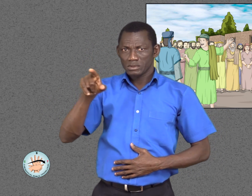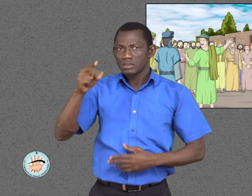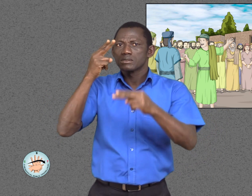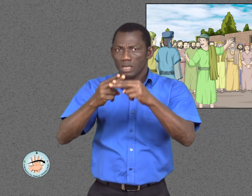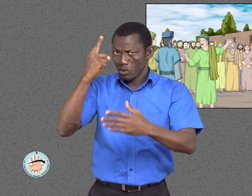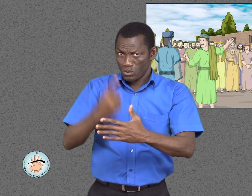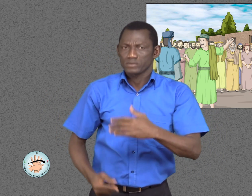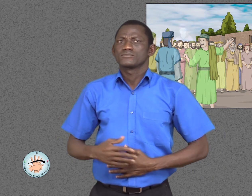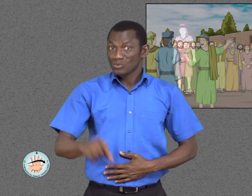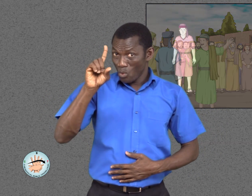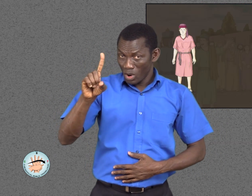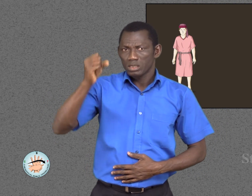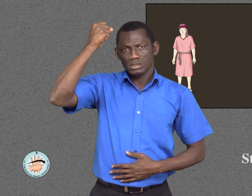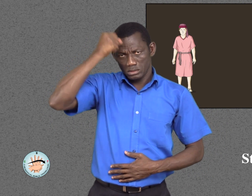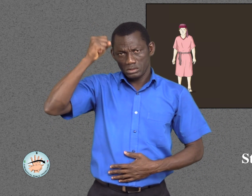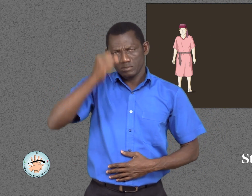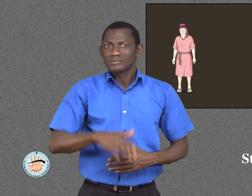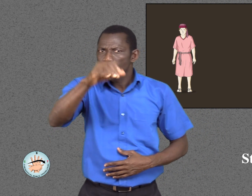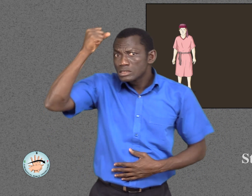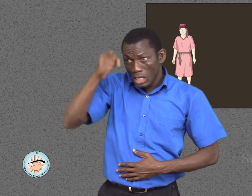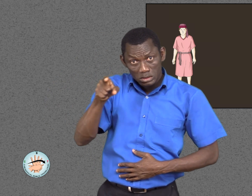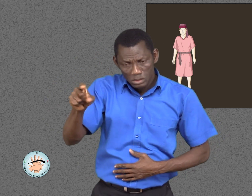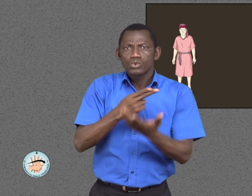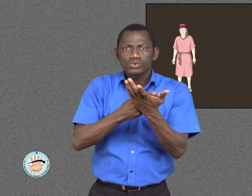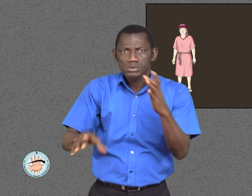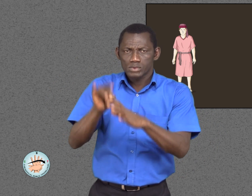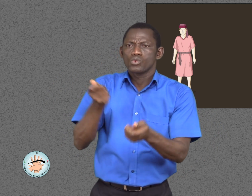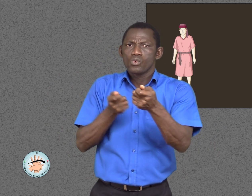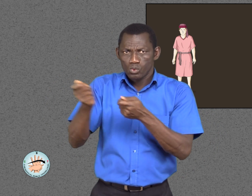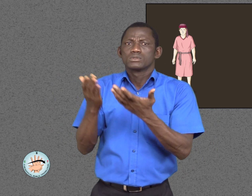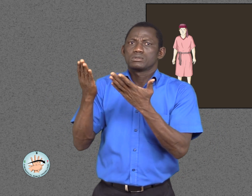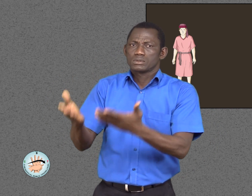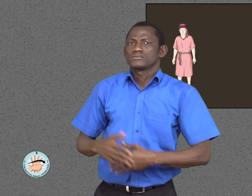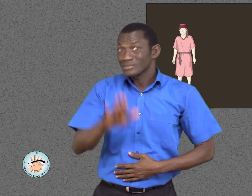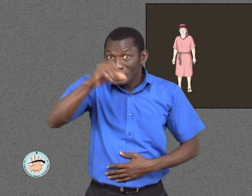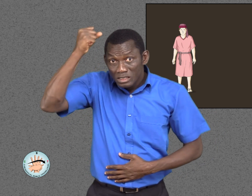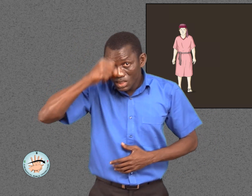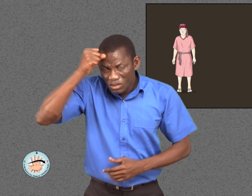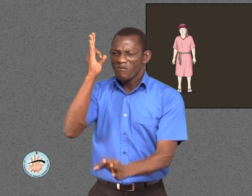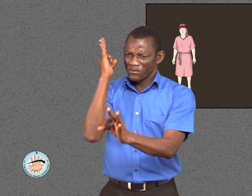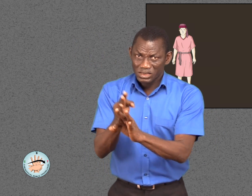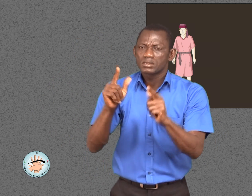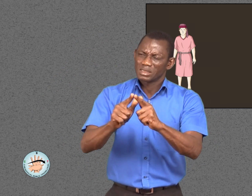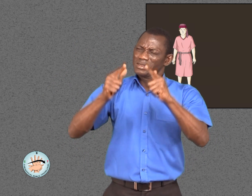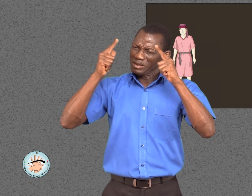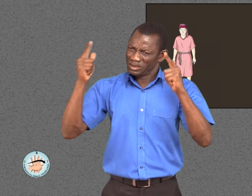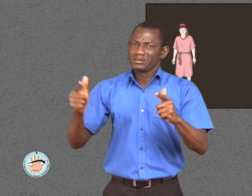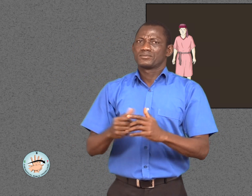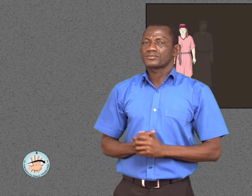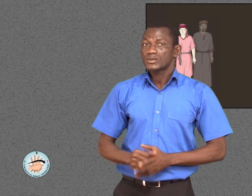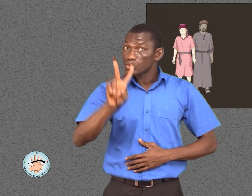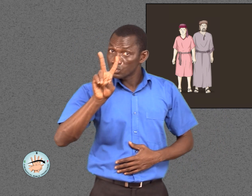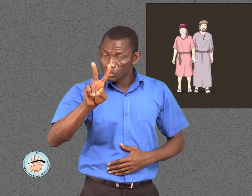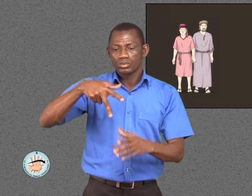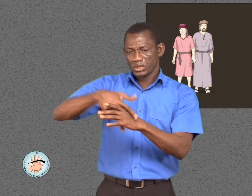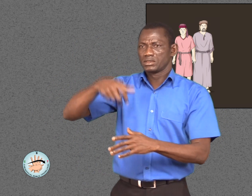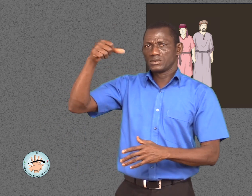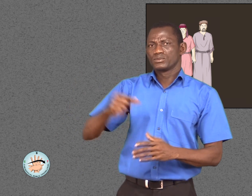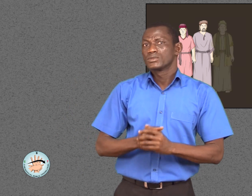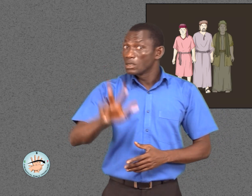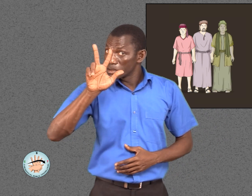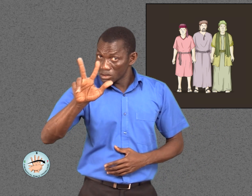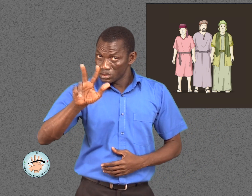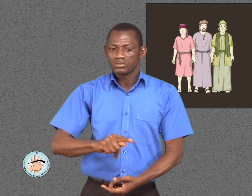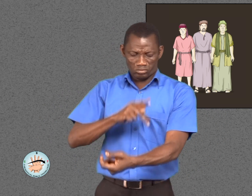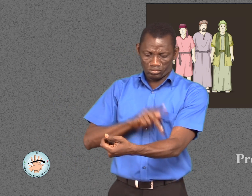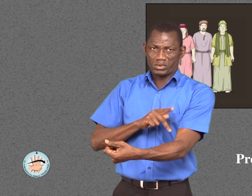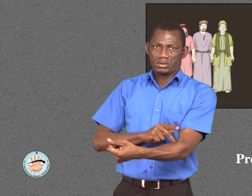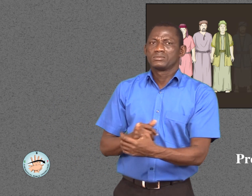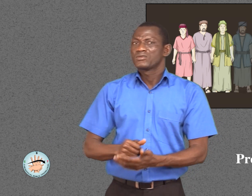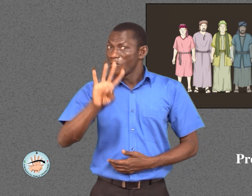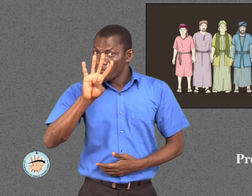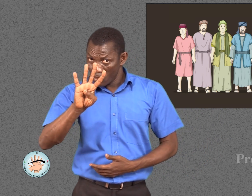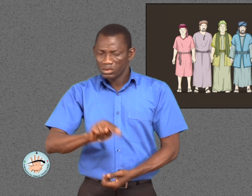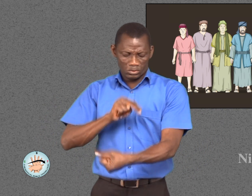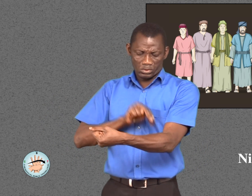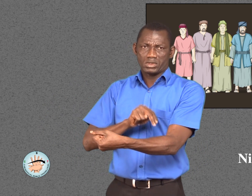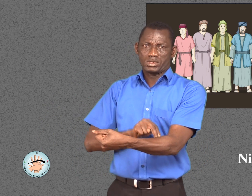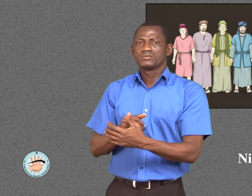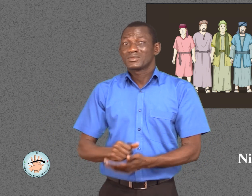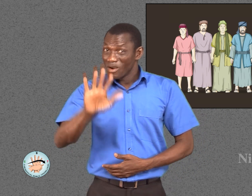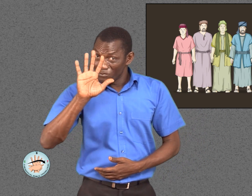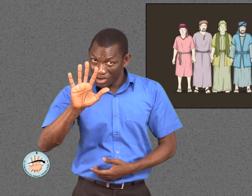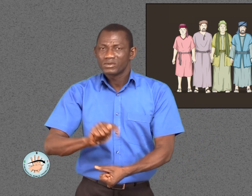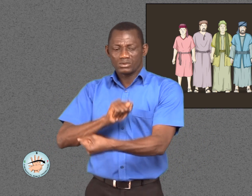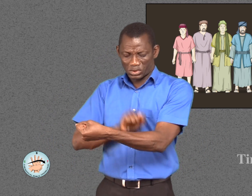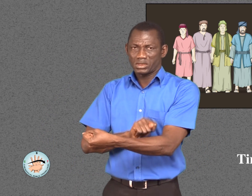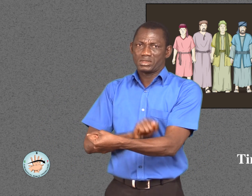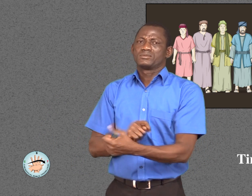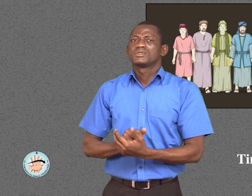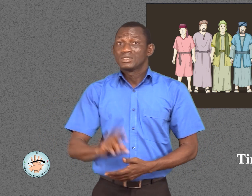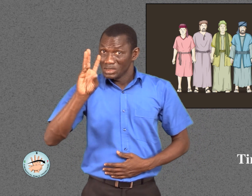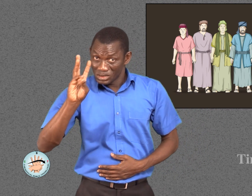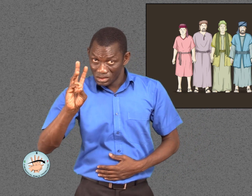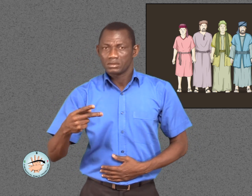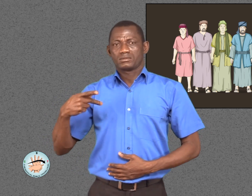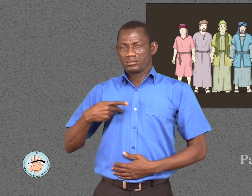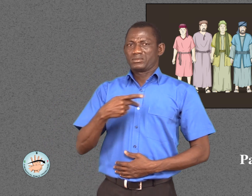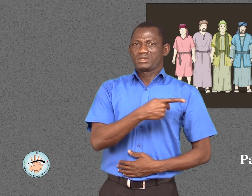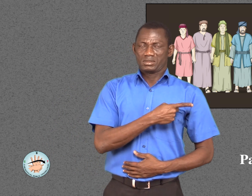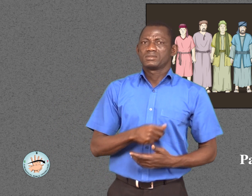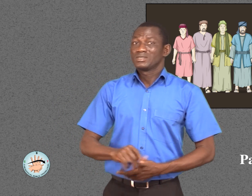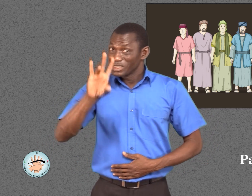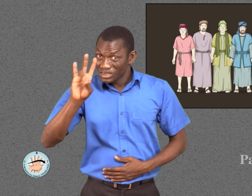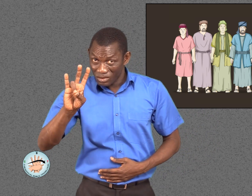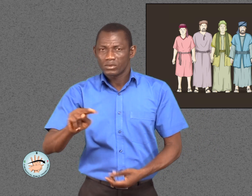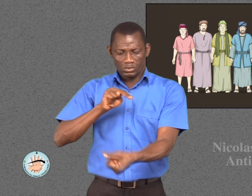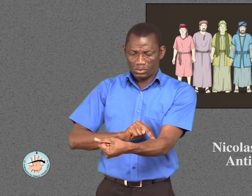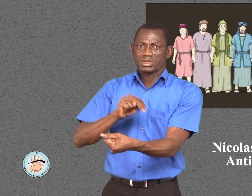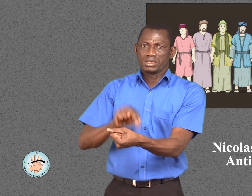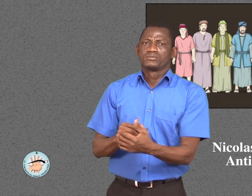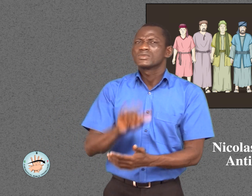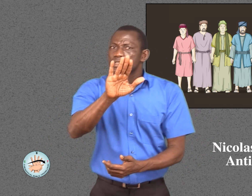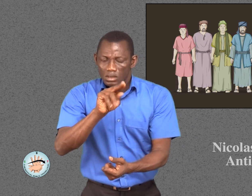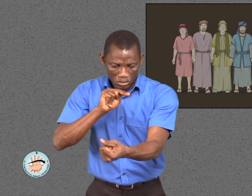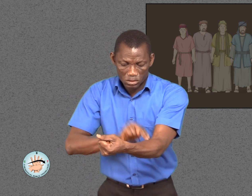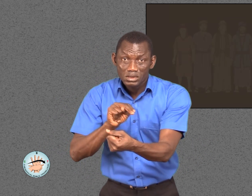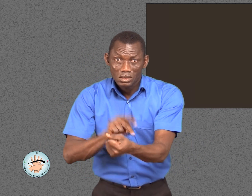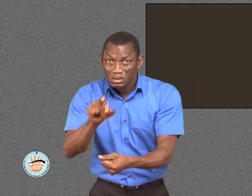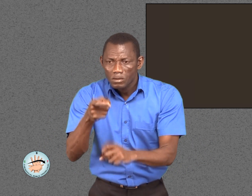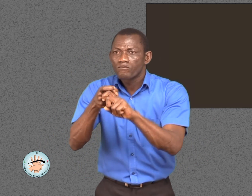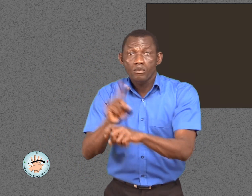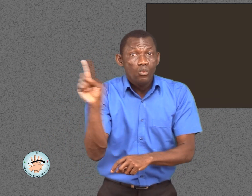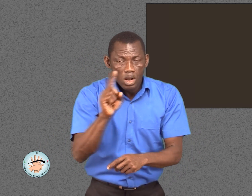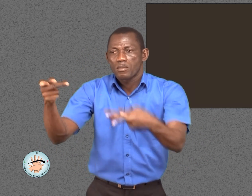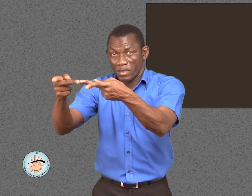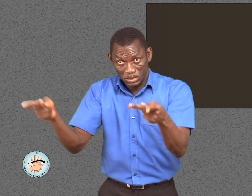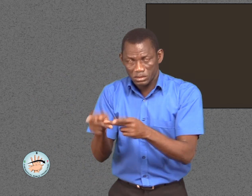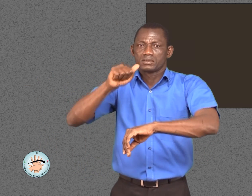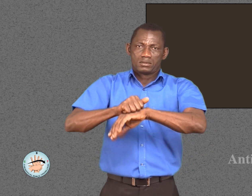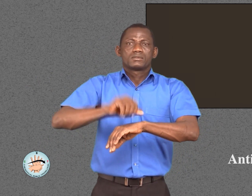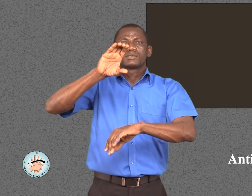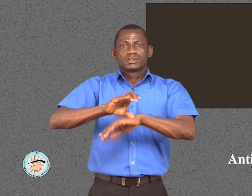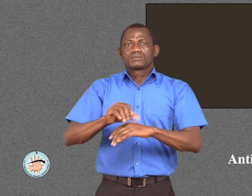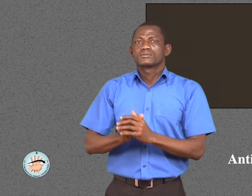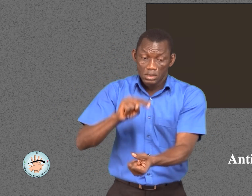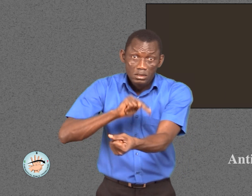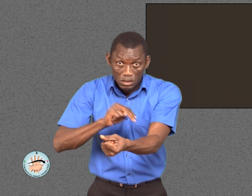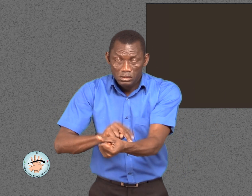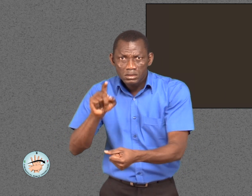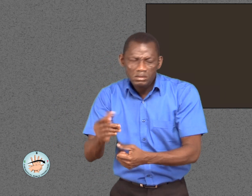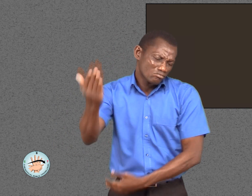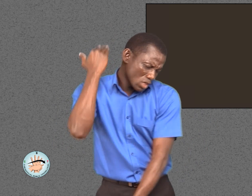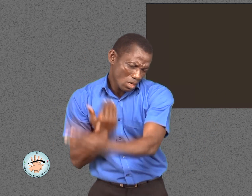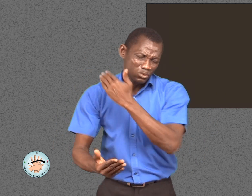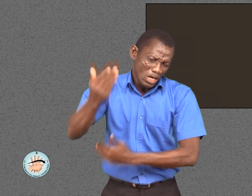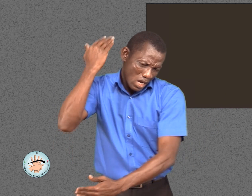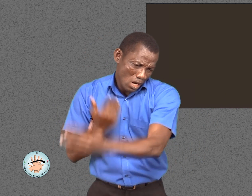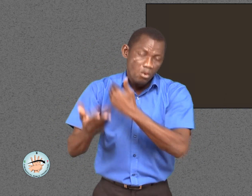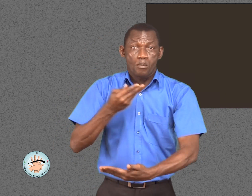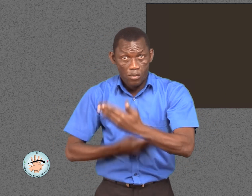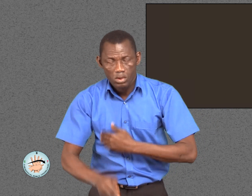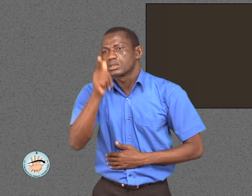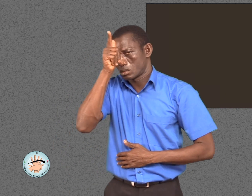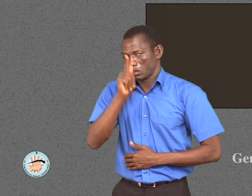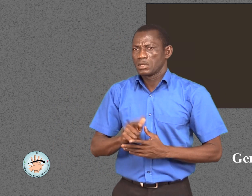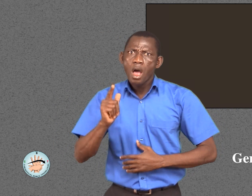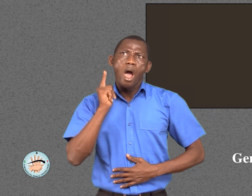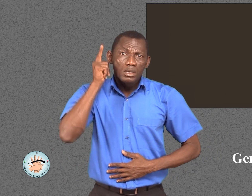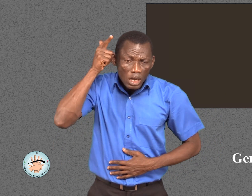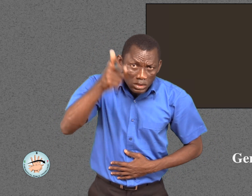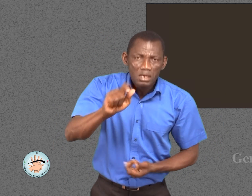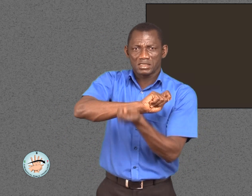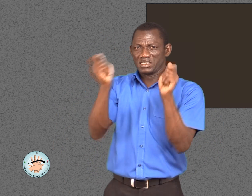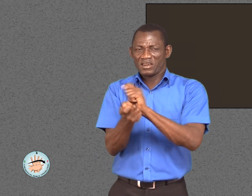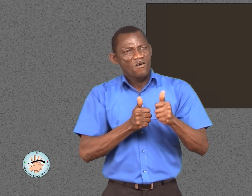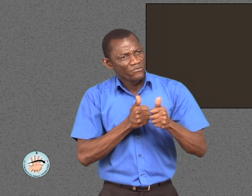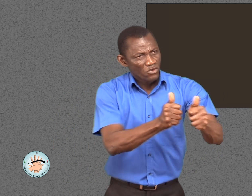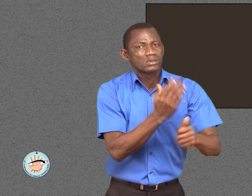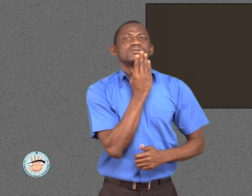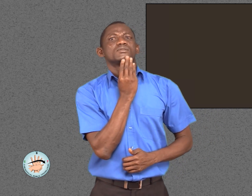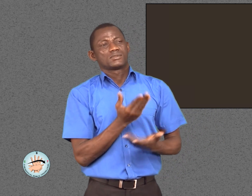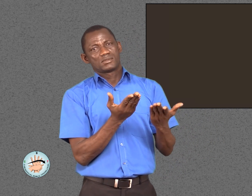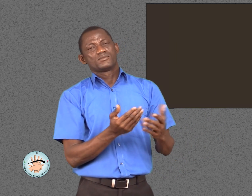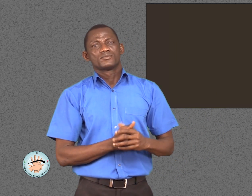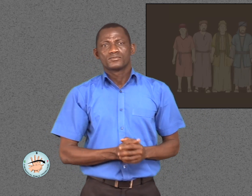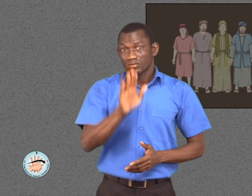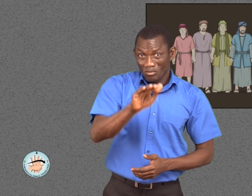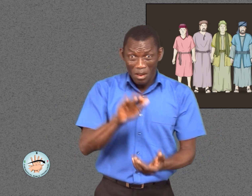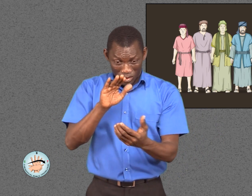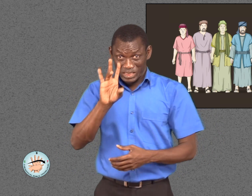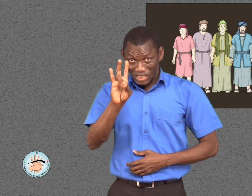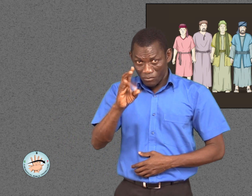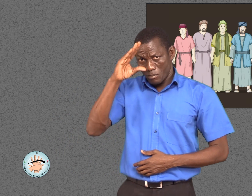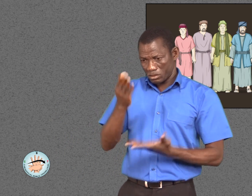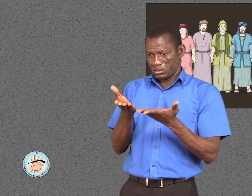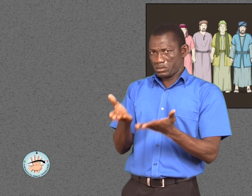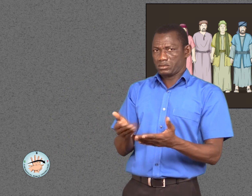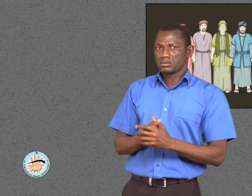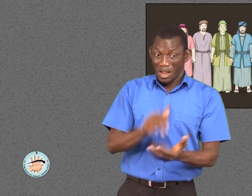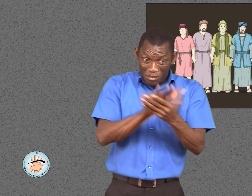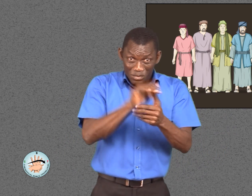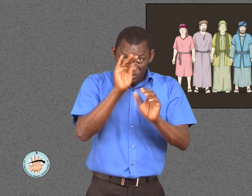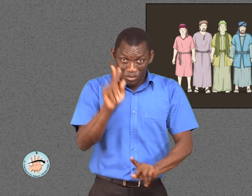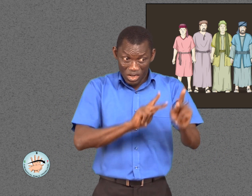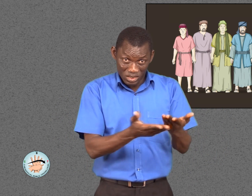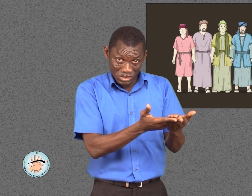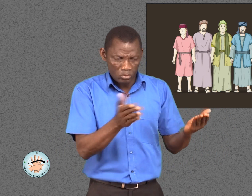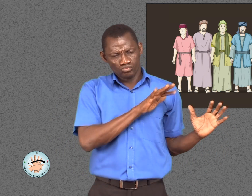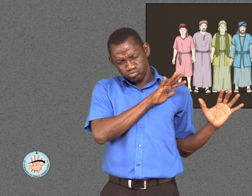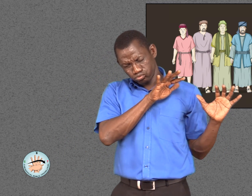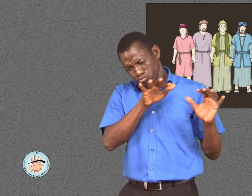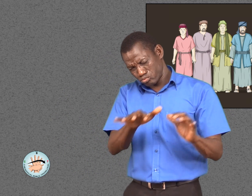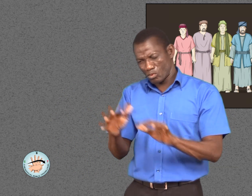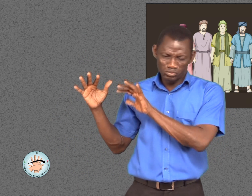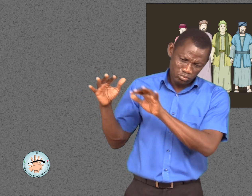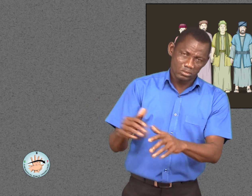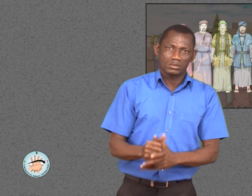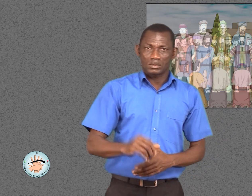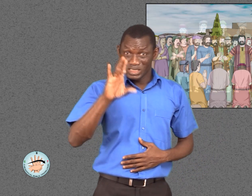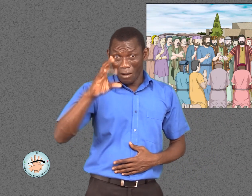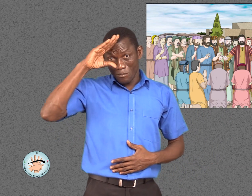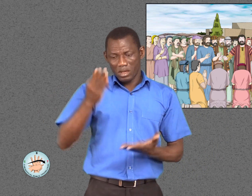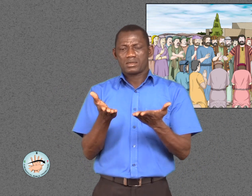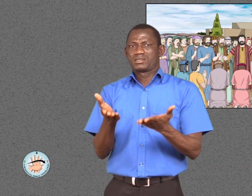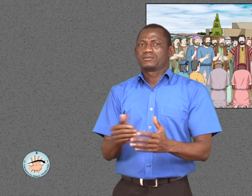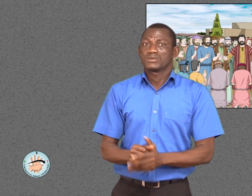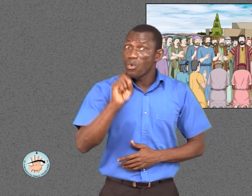They chose Stephen, a man full of faith and of the Holy Spirit, as well as Philip, Prochorus, Nicanor, Timon, Parmenas, and Nicolas from Antioch, a convert to Judaism.